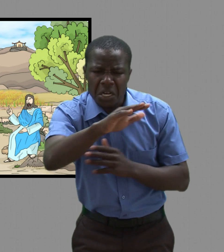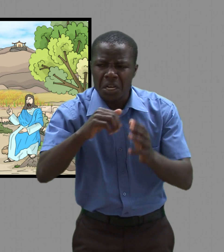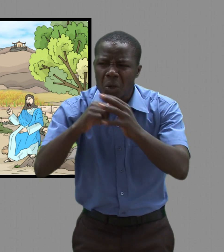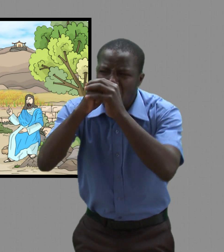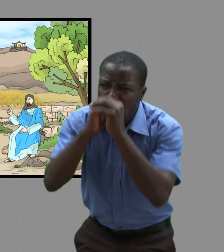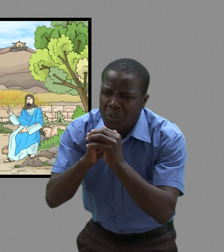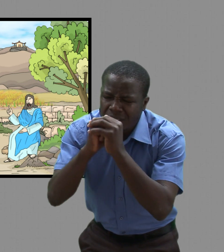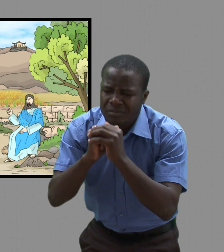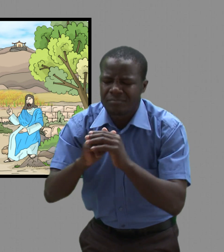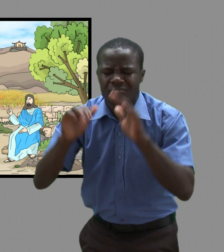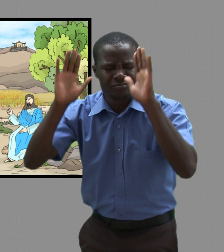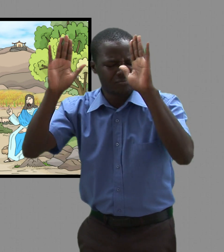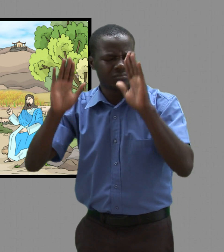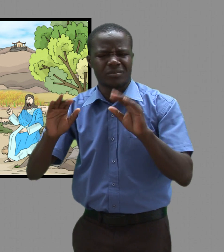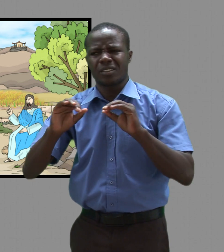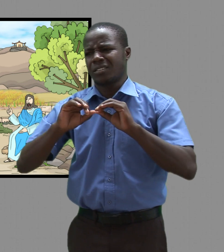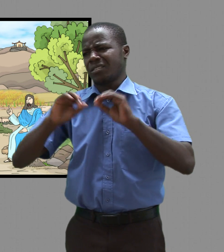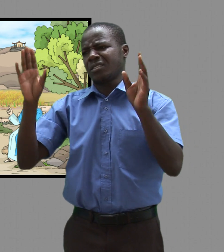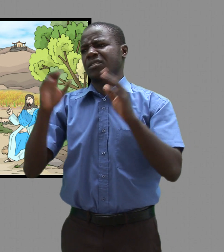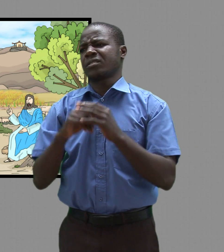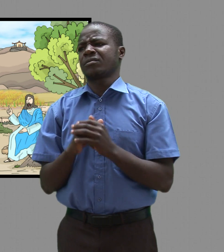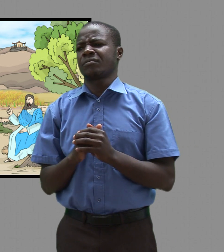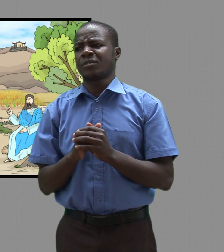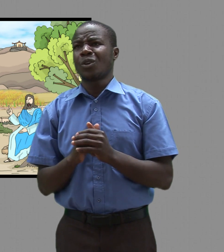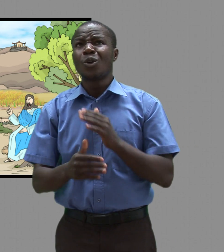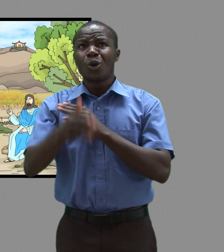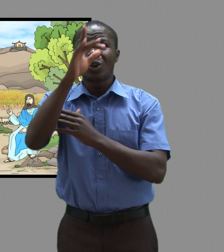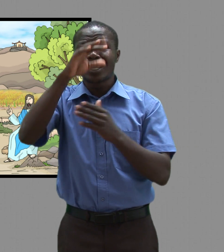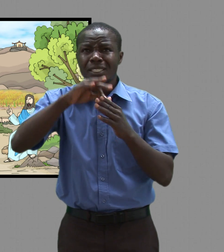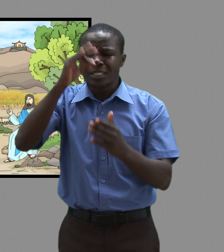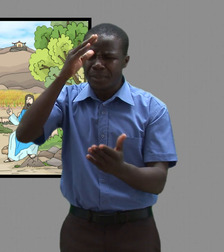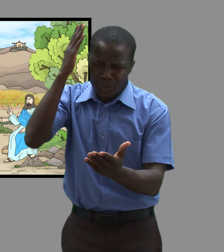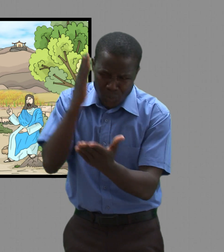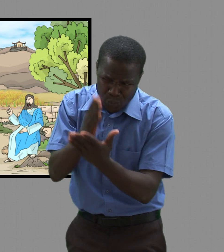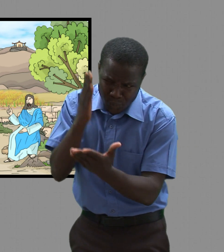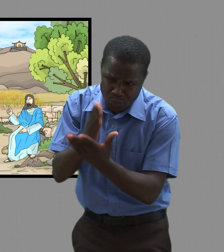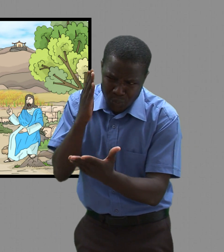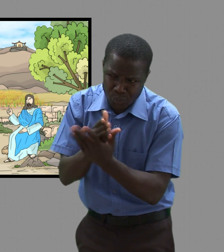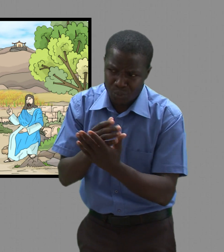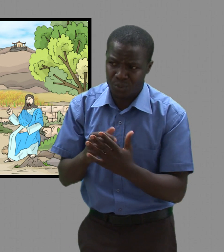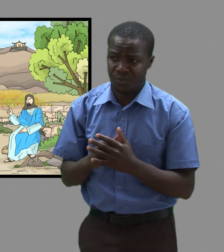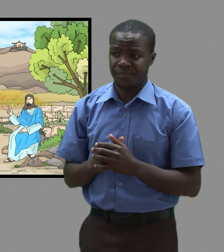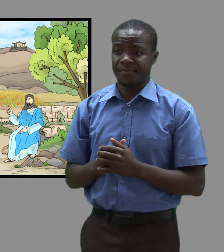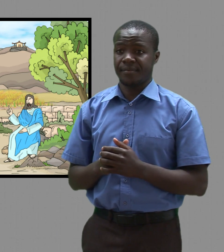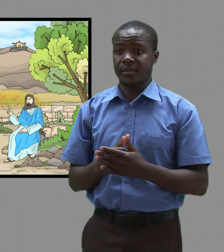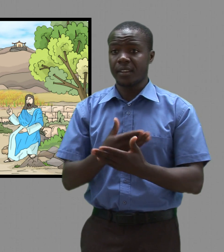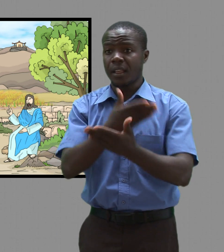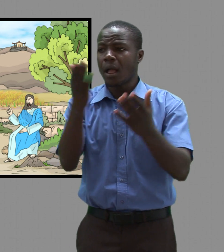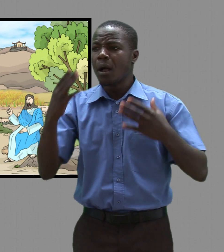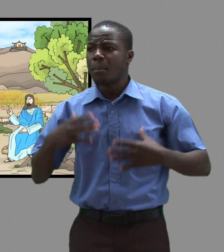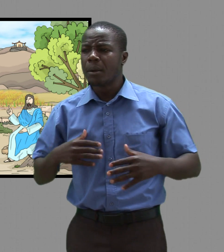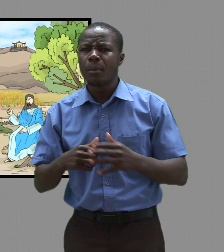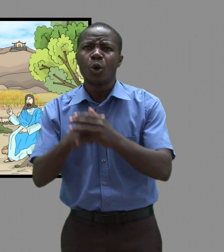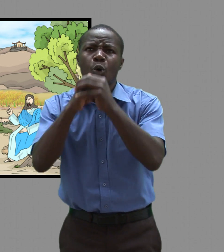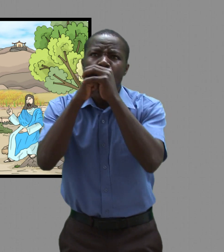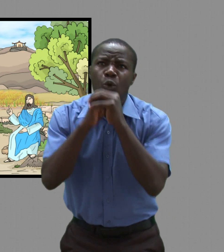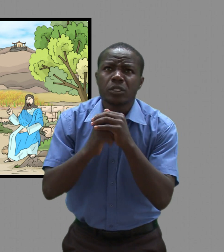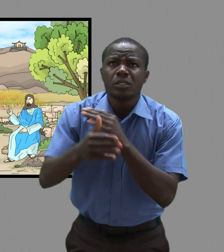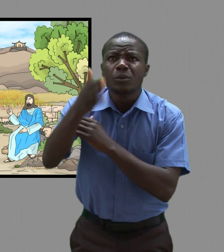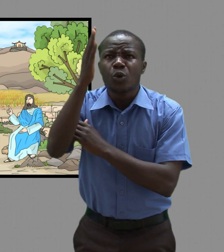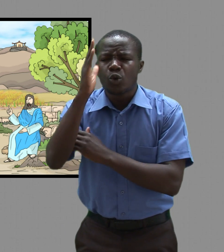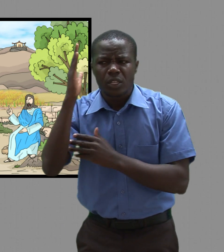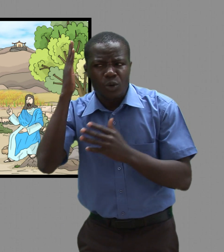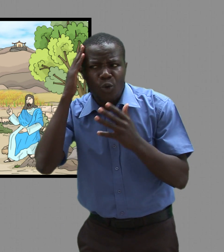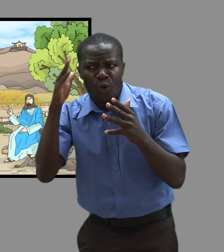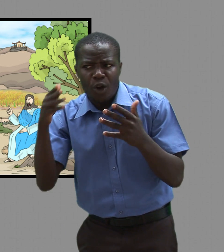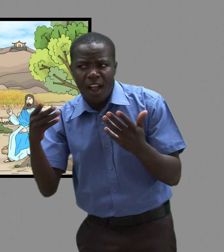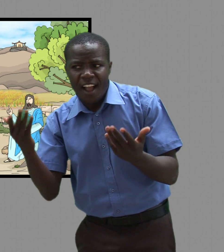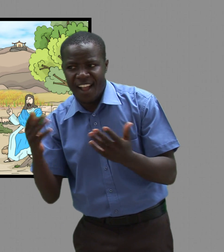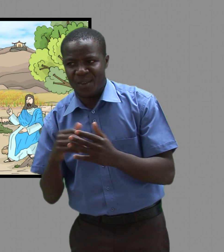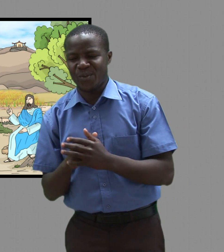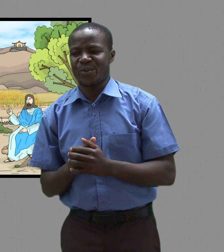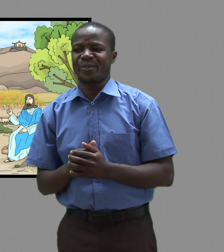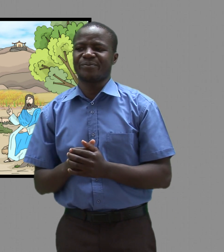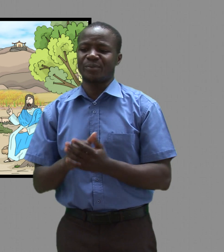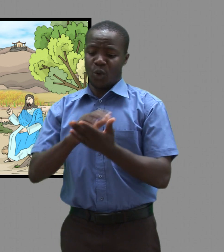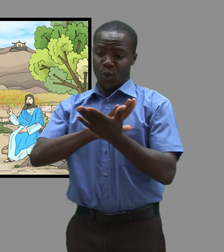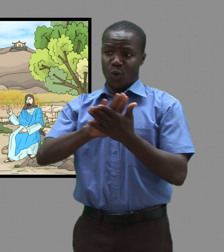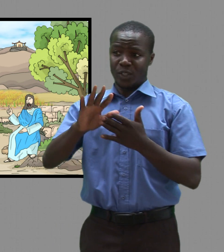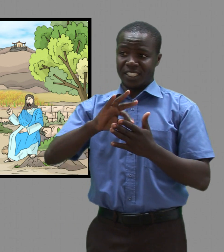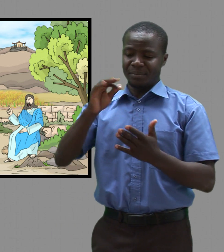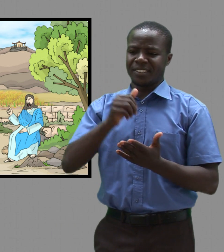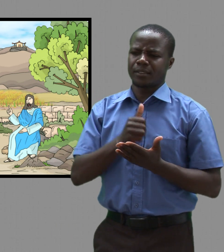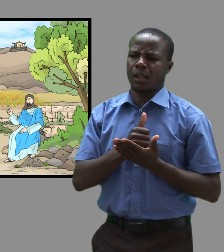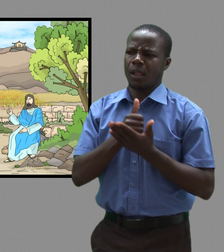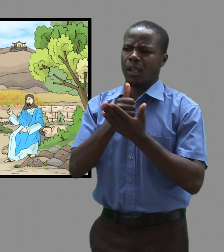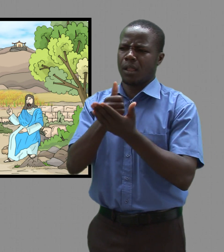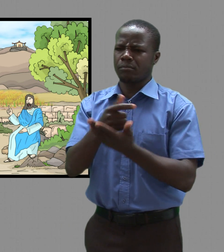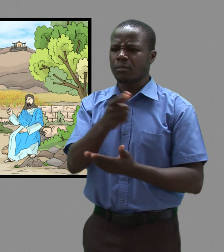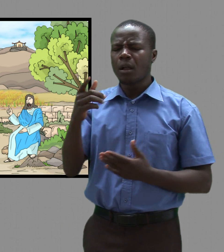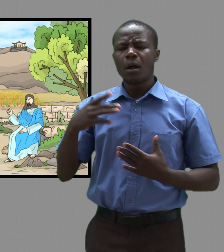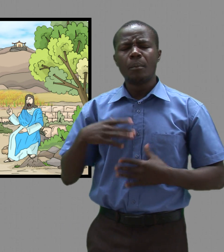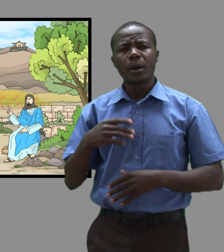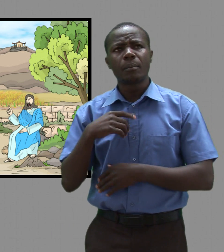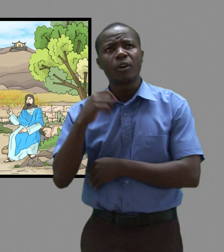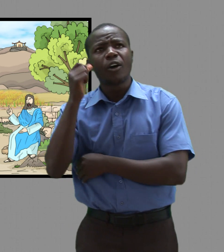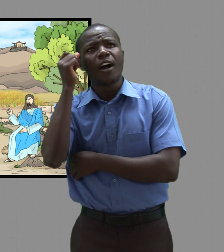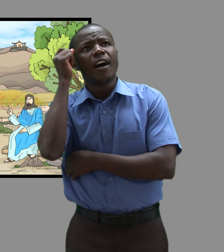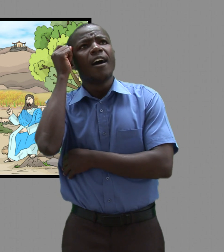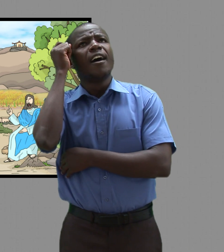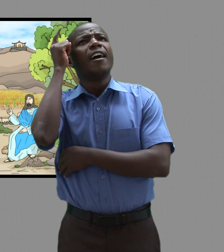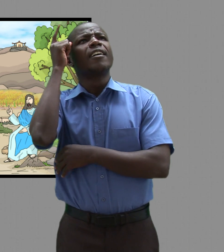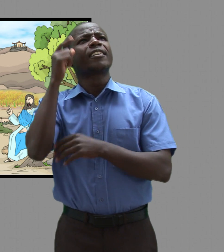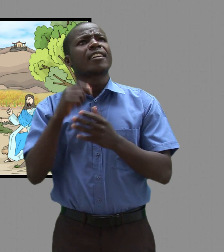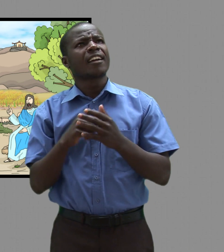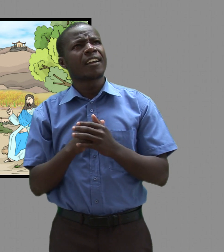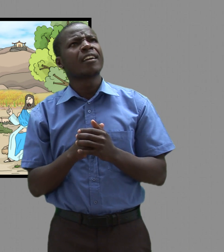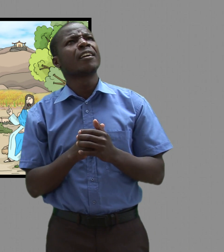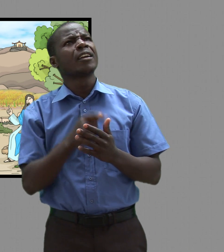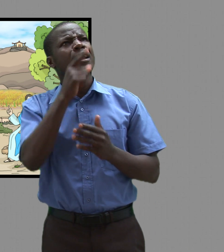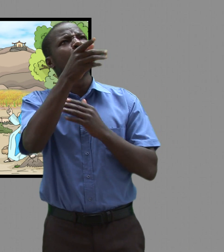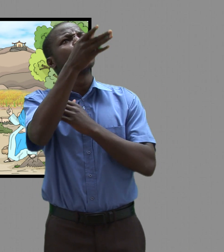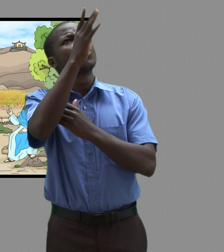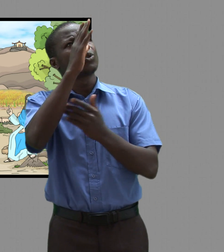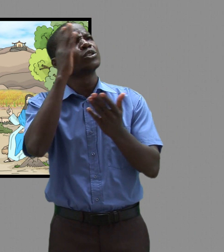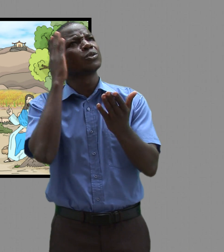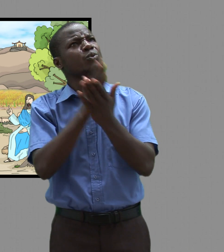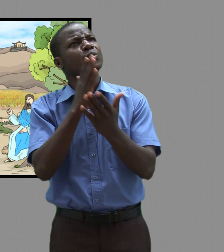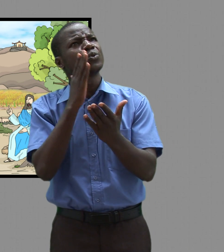we worship what we do know, for salvation is from the Jews.